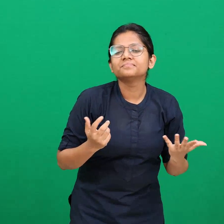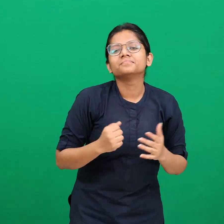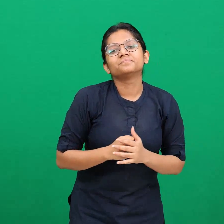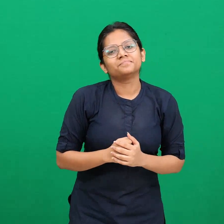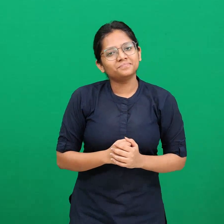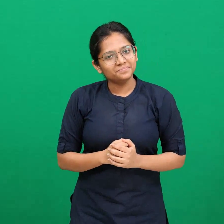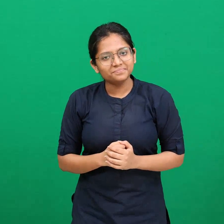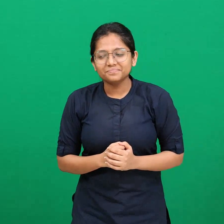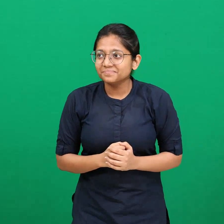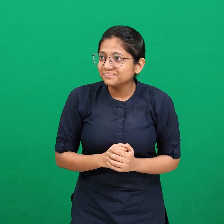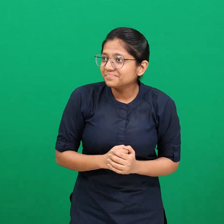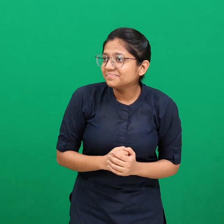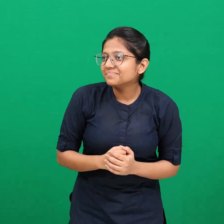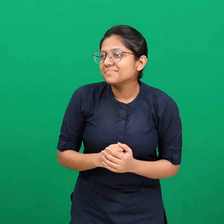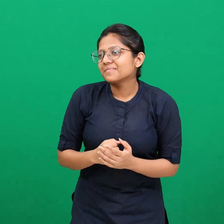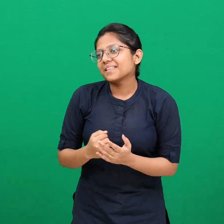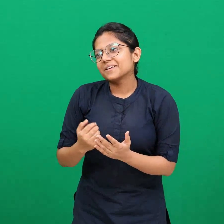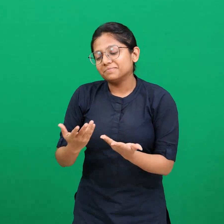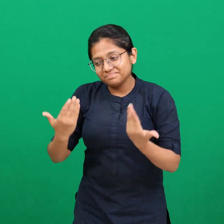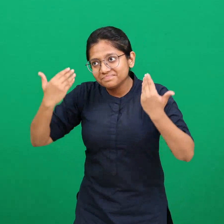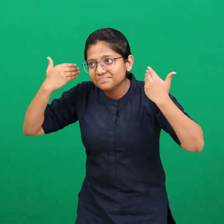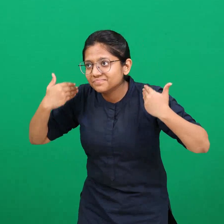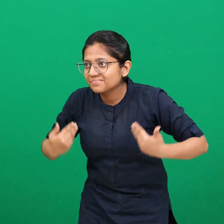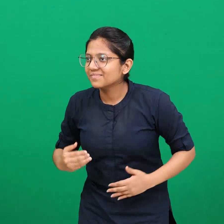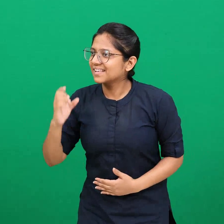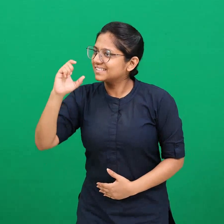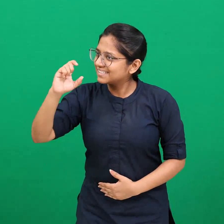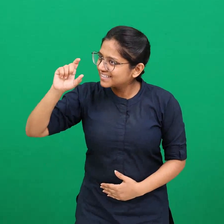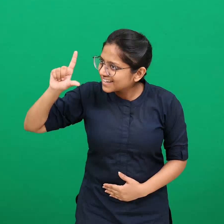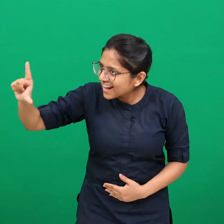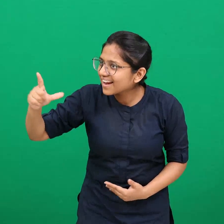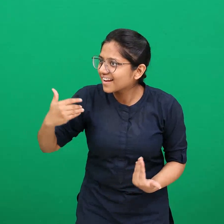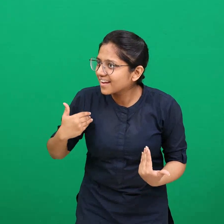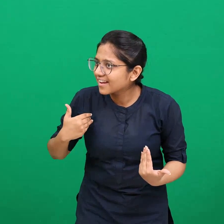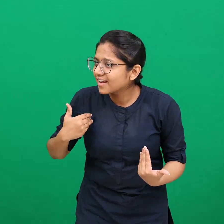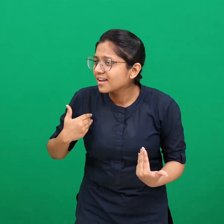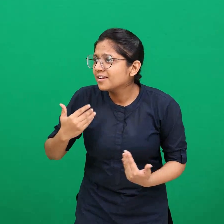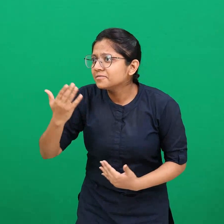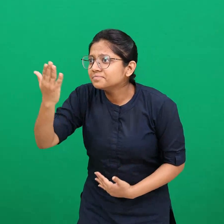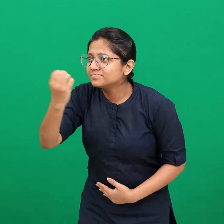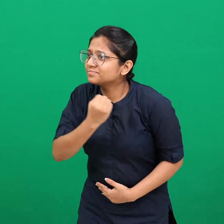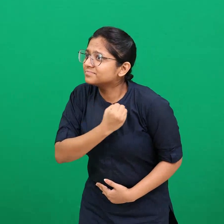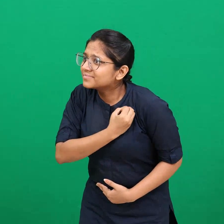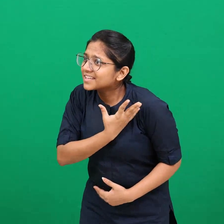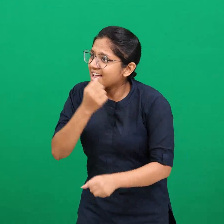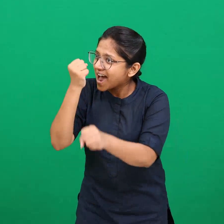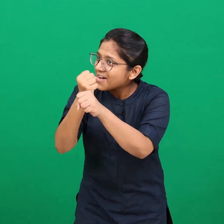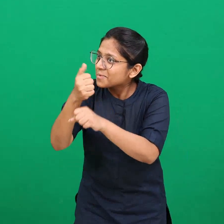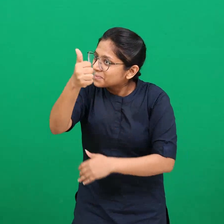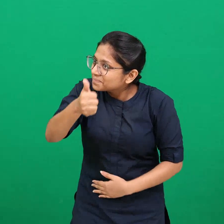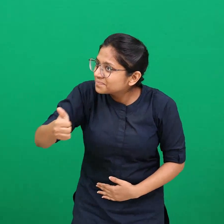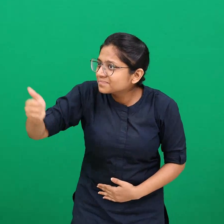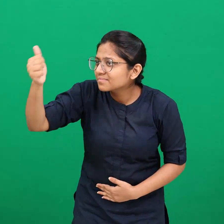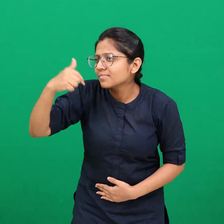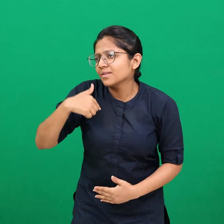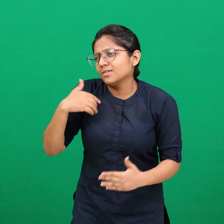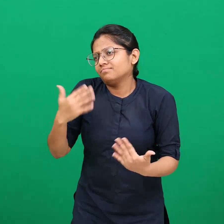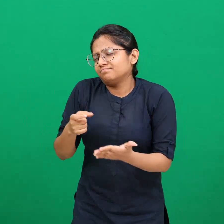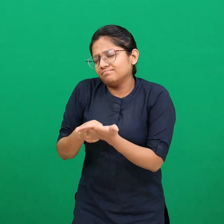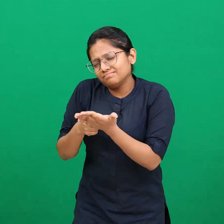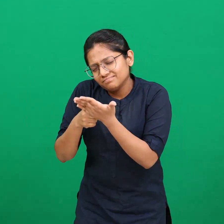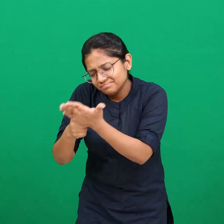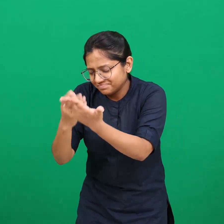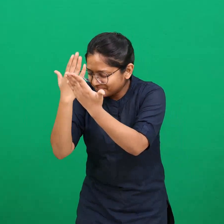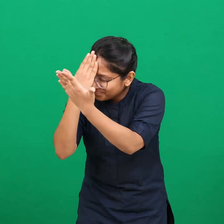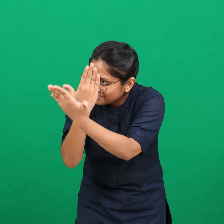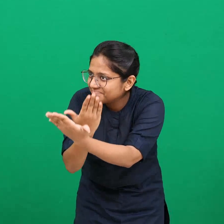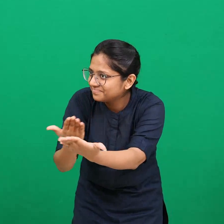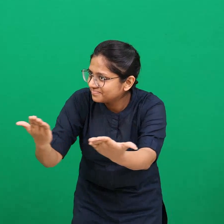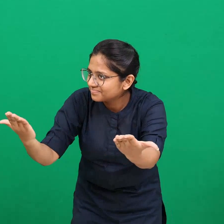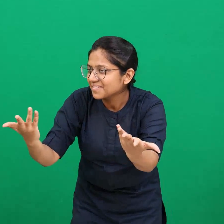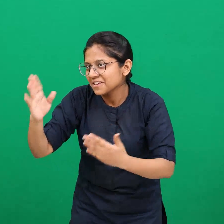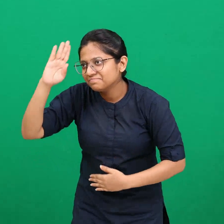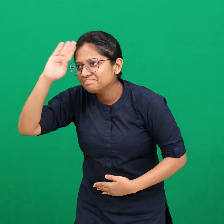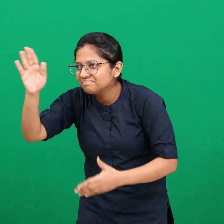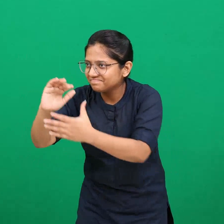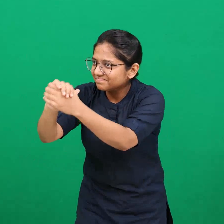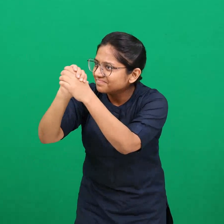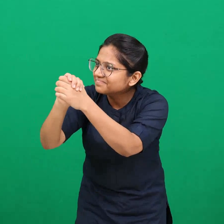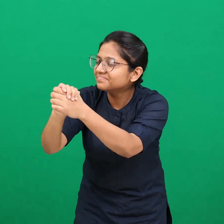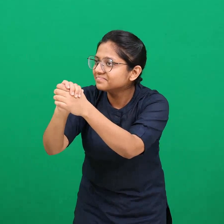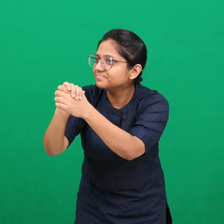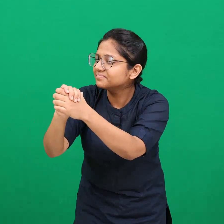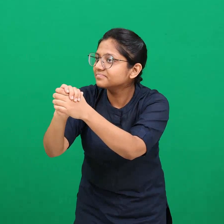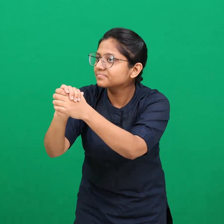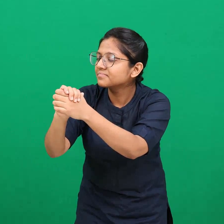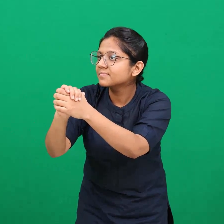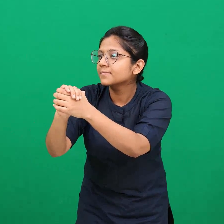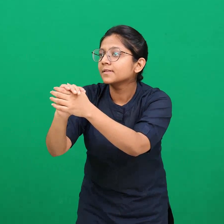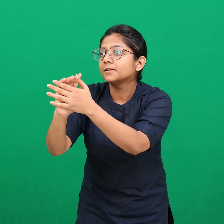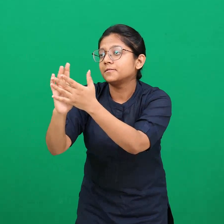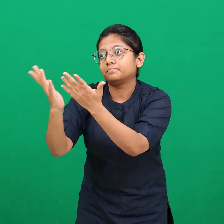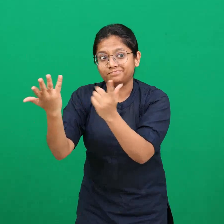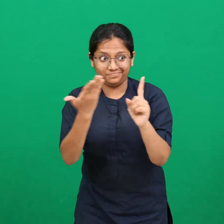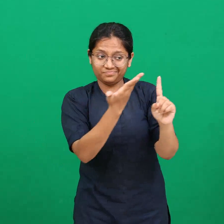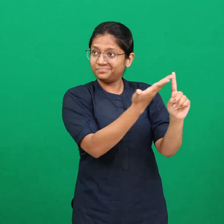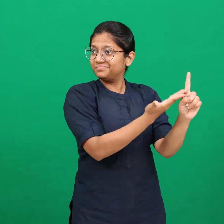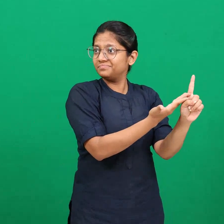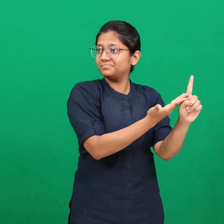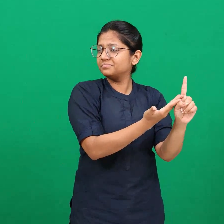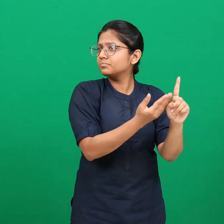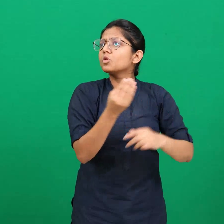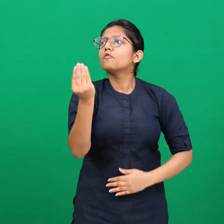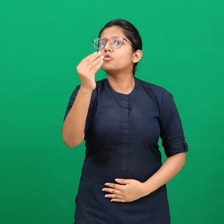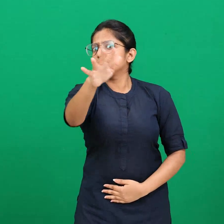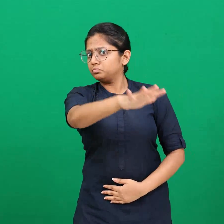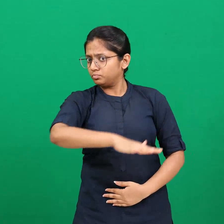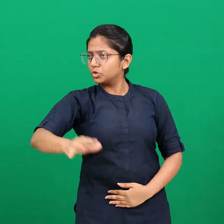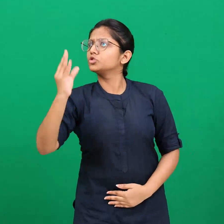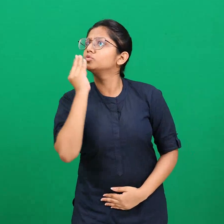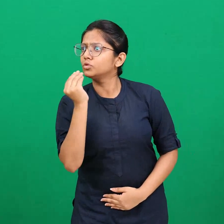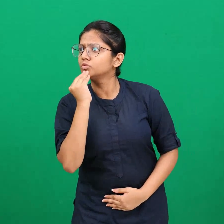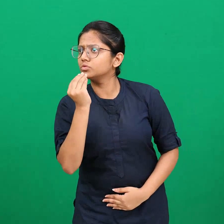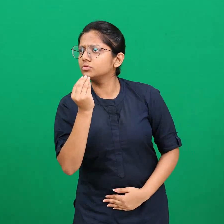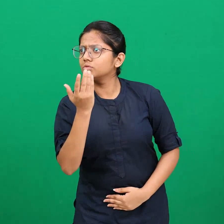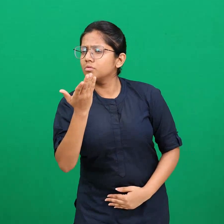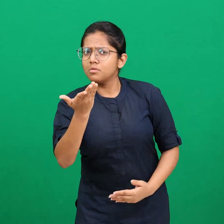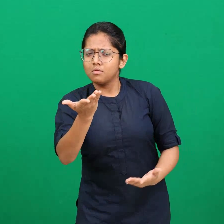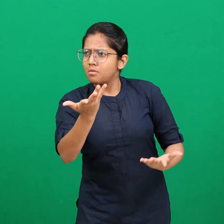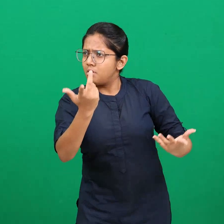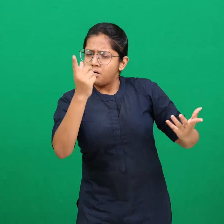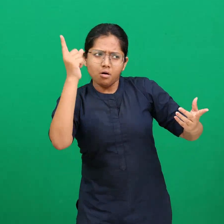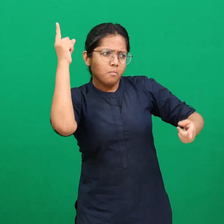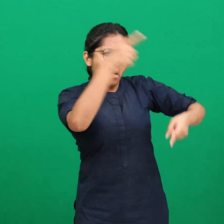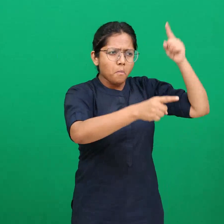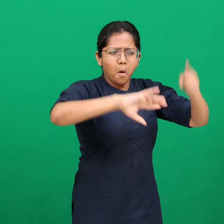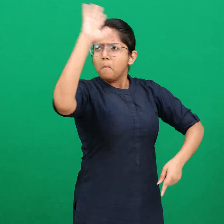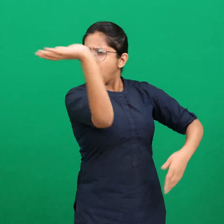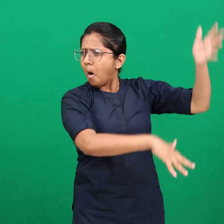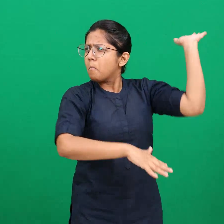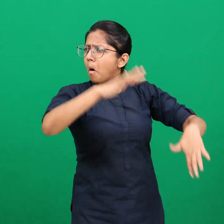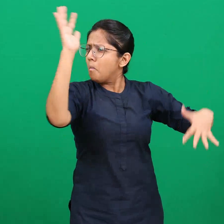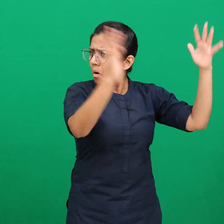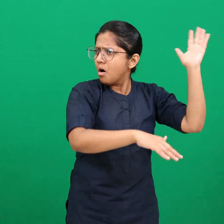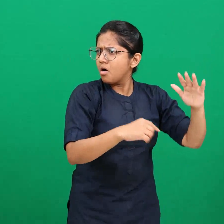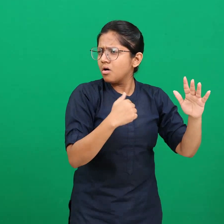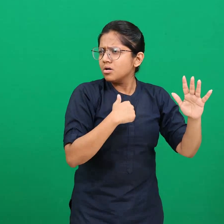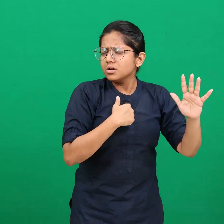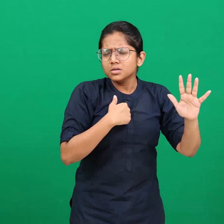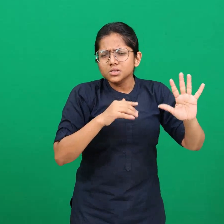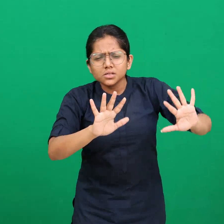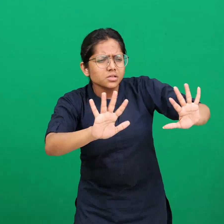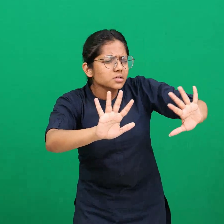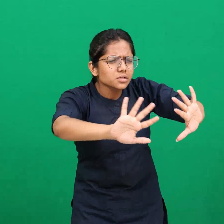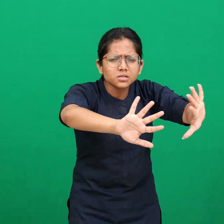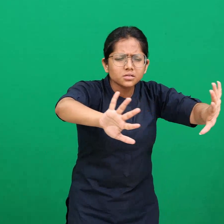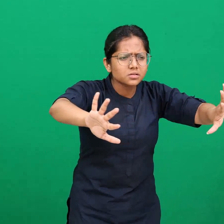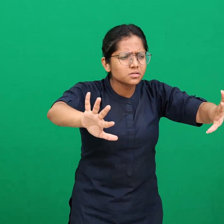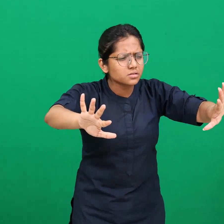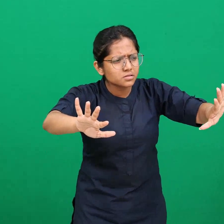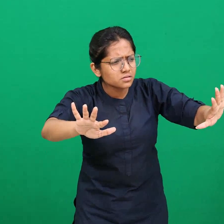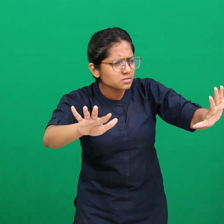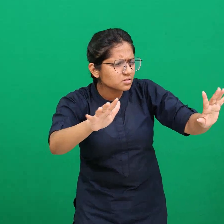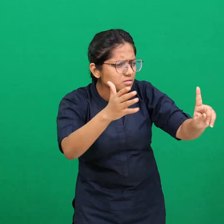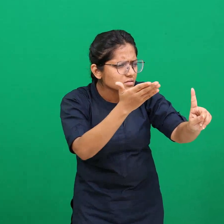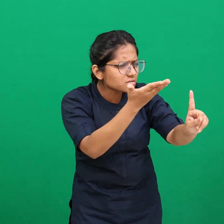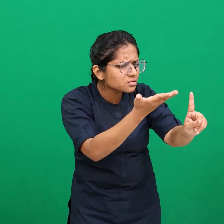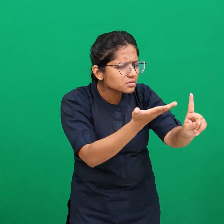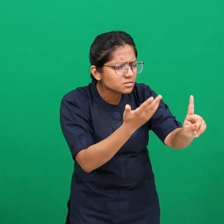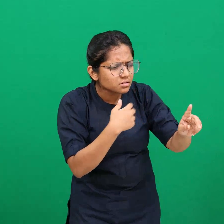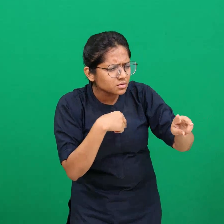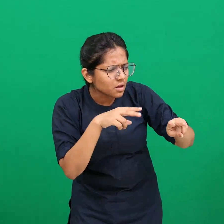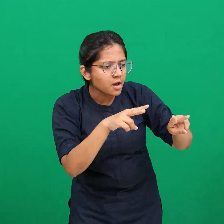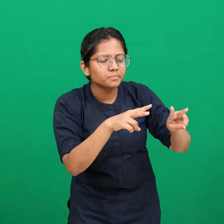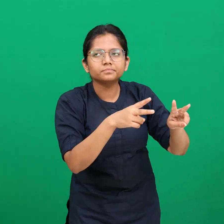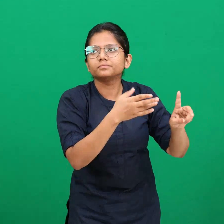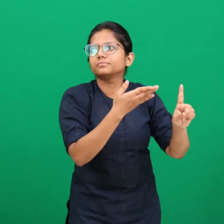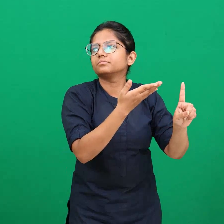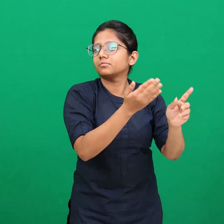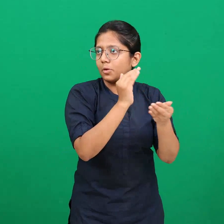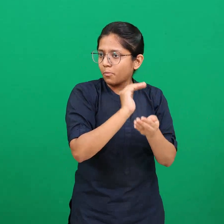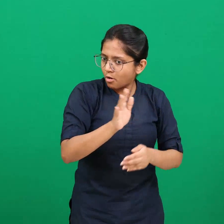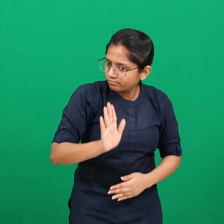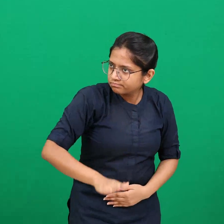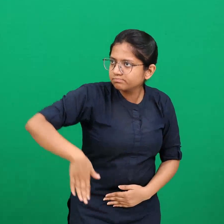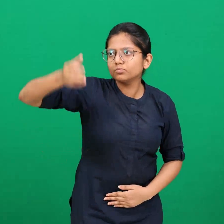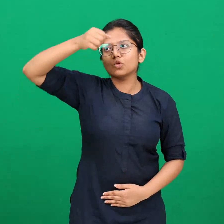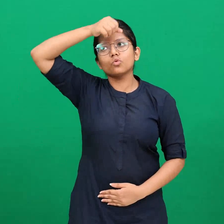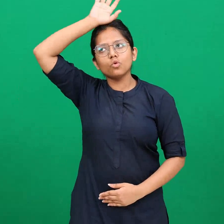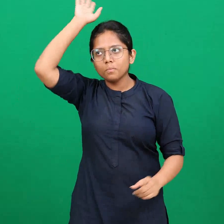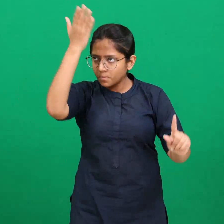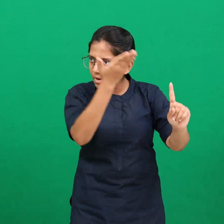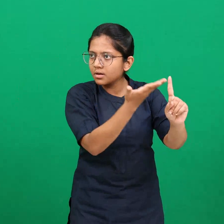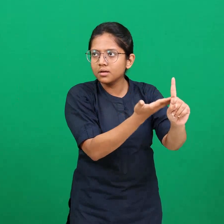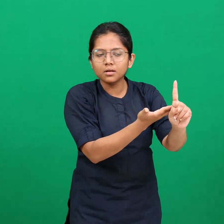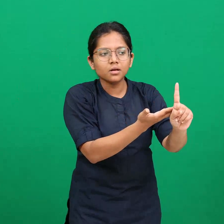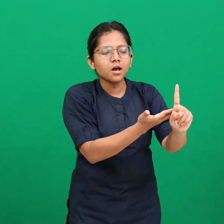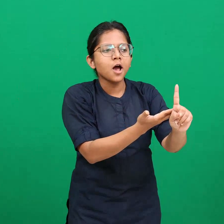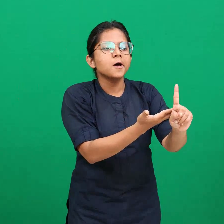This man was seized by the Jews, and they were about to kill him when I came with my troops to rescue him.